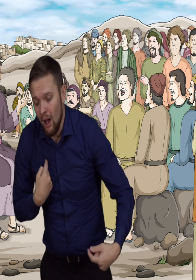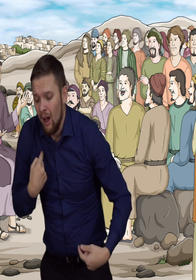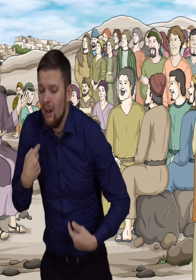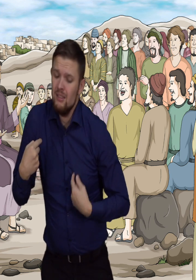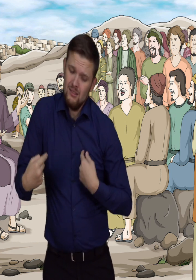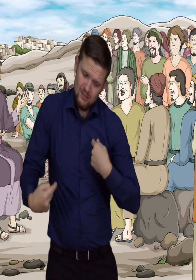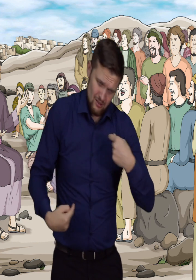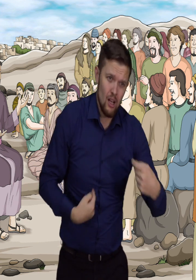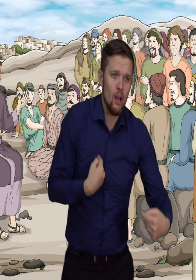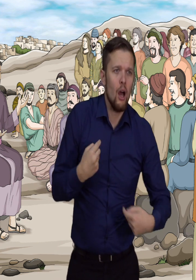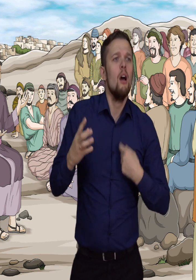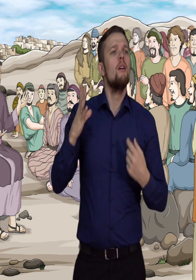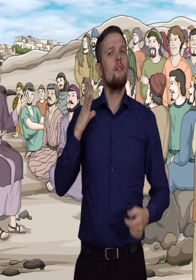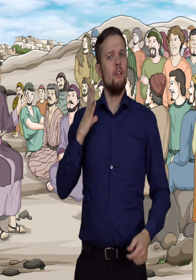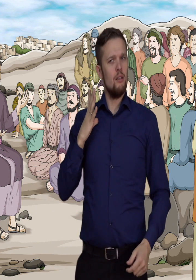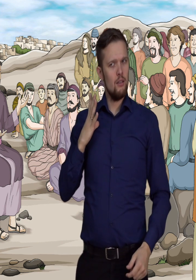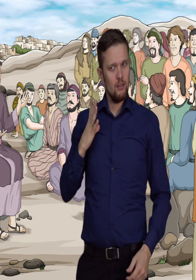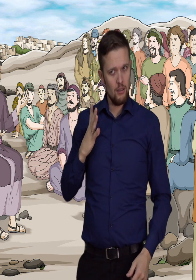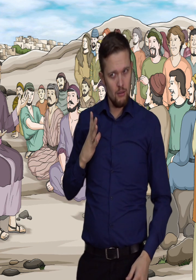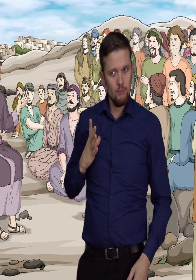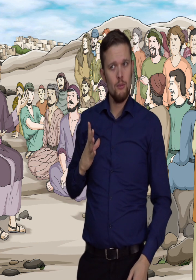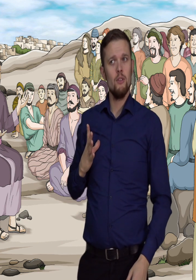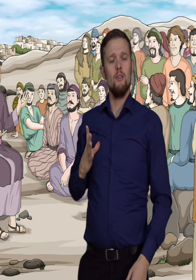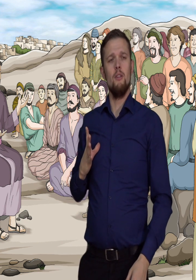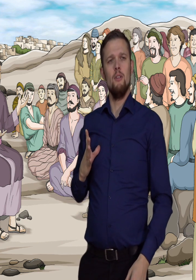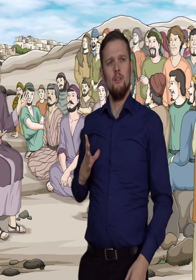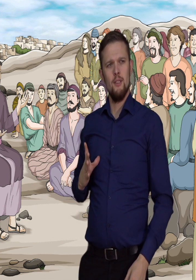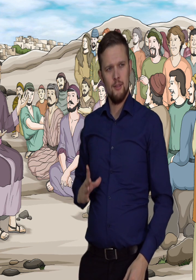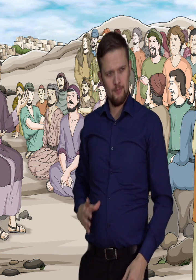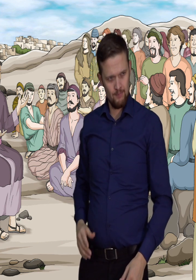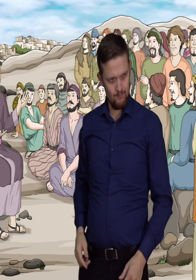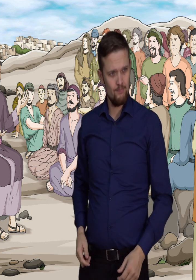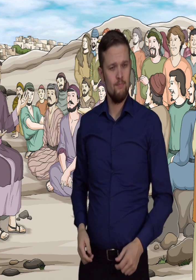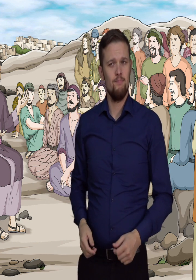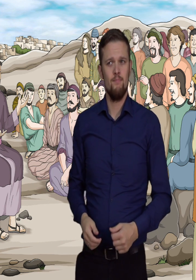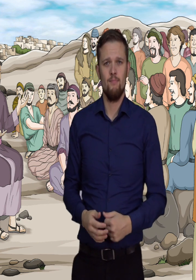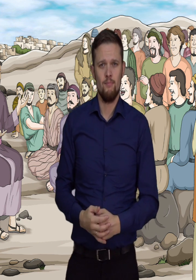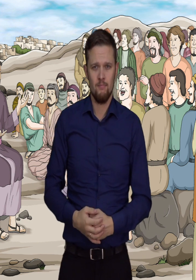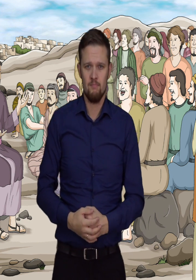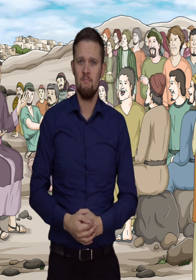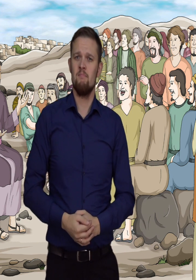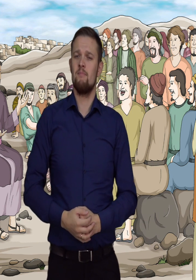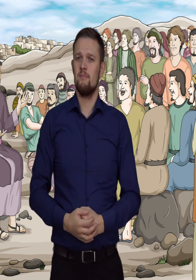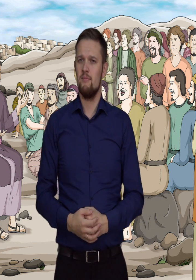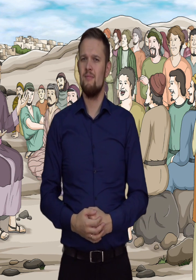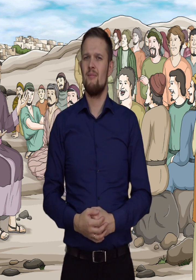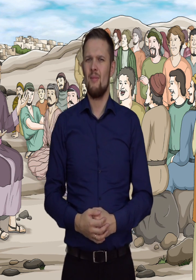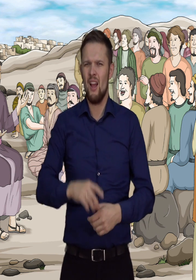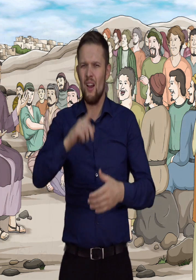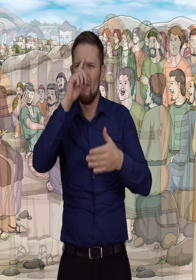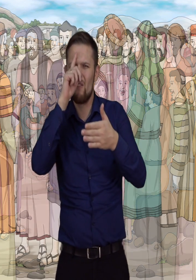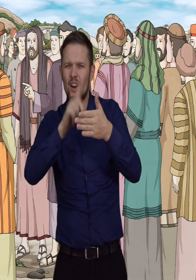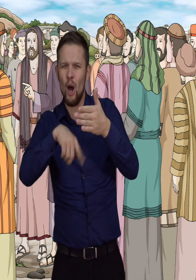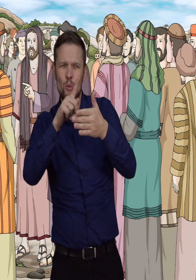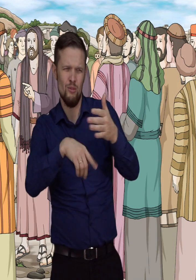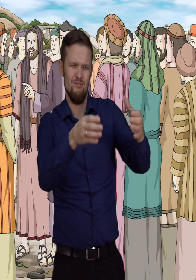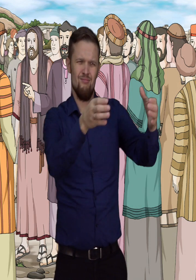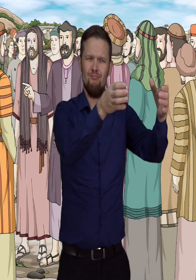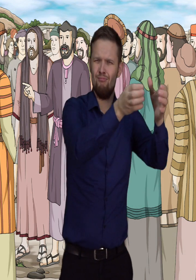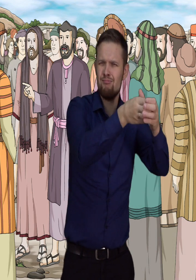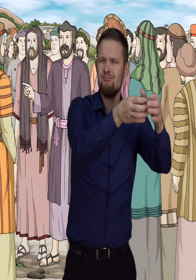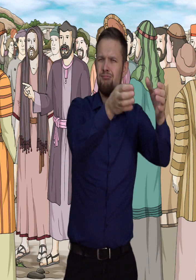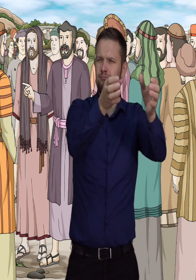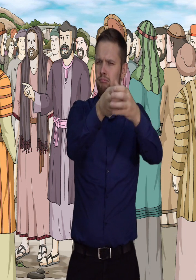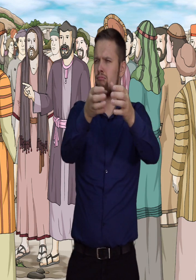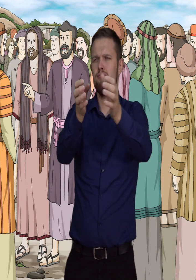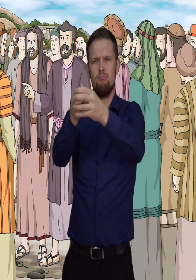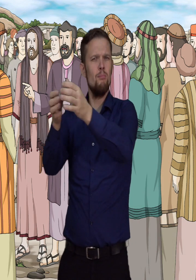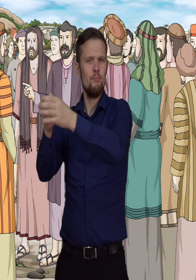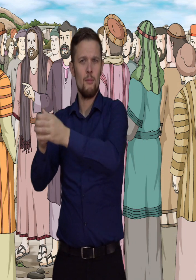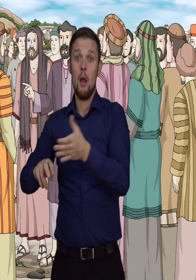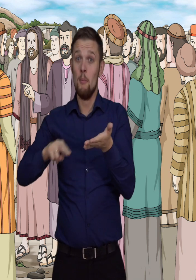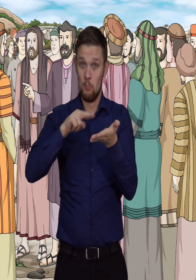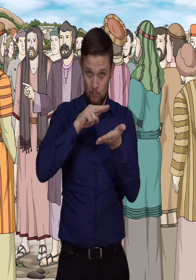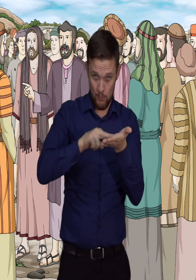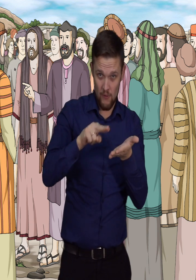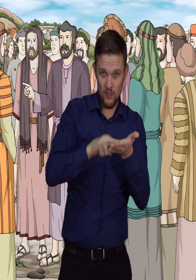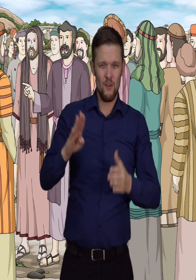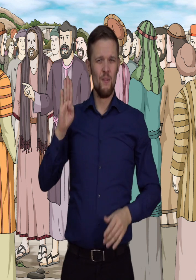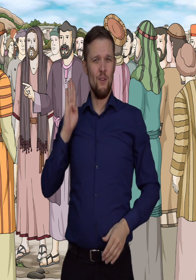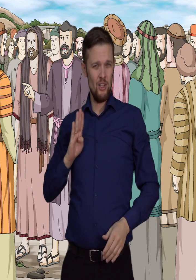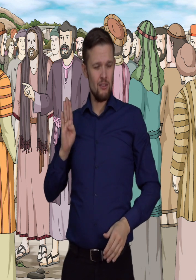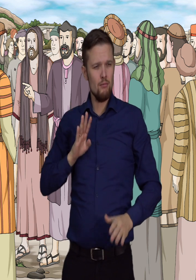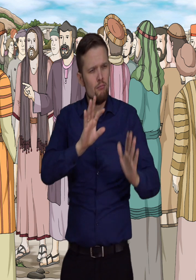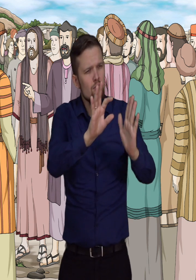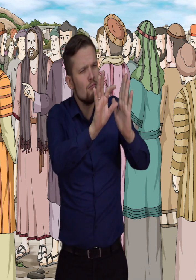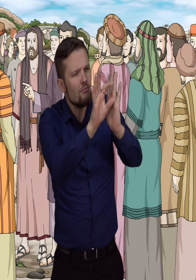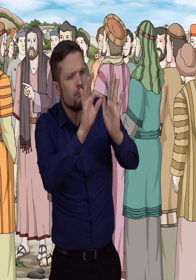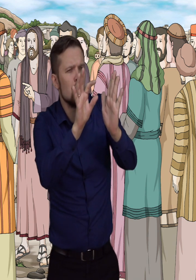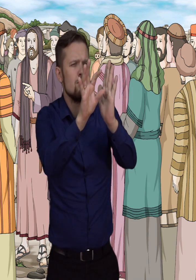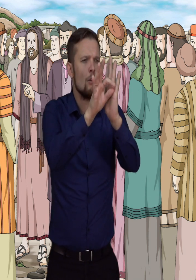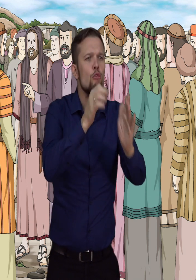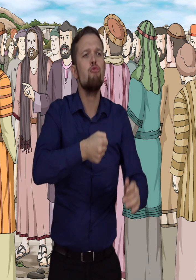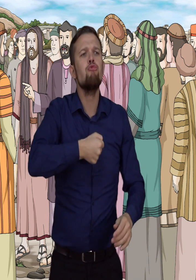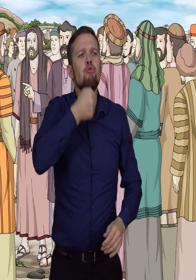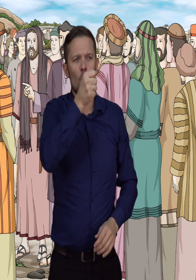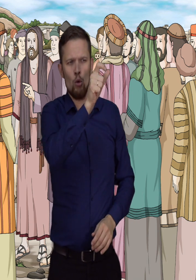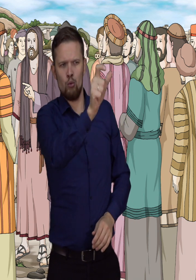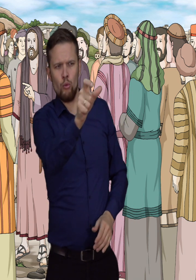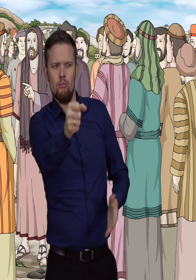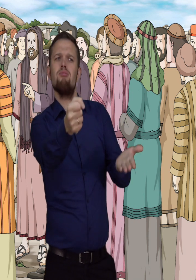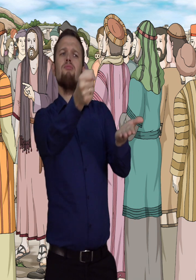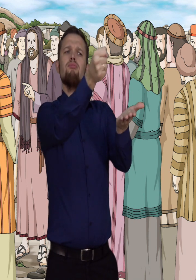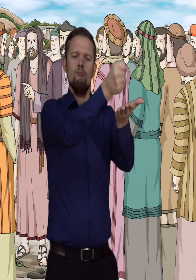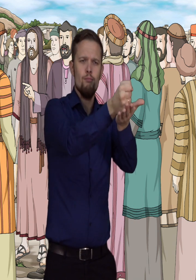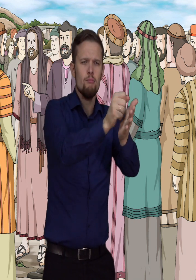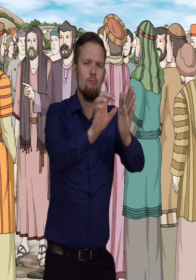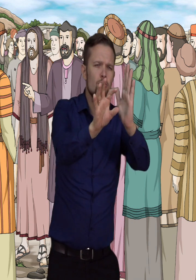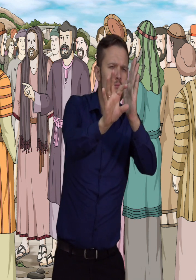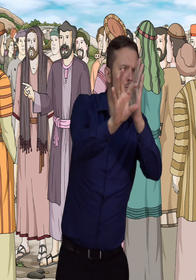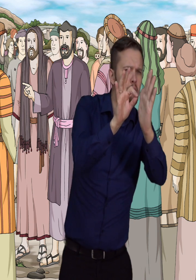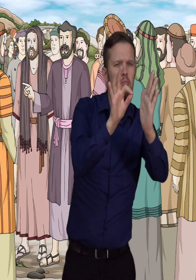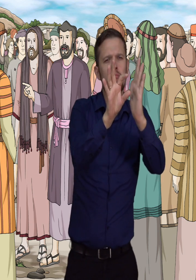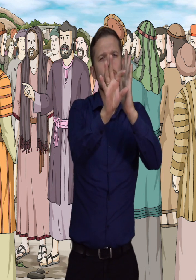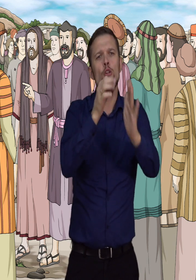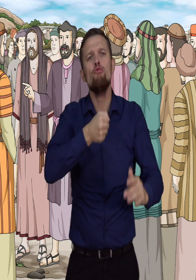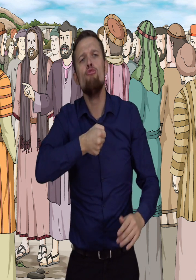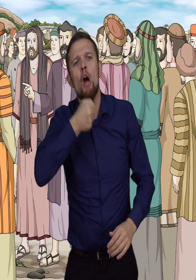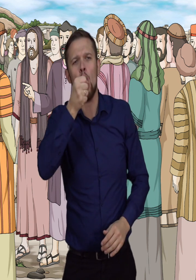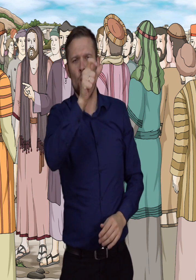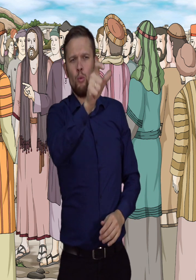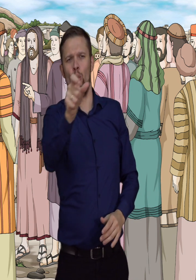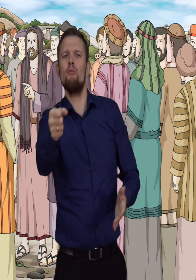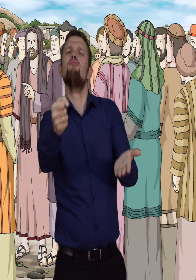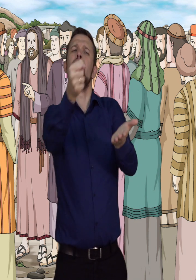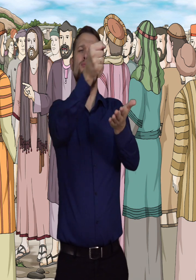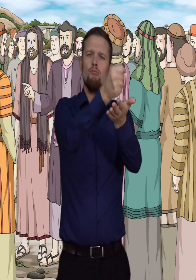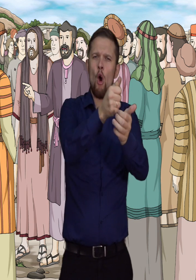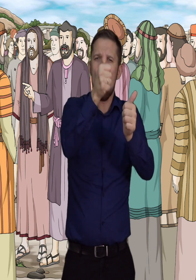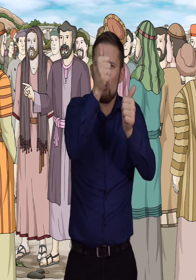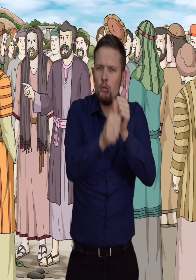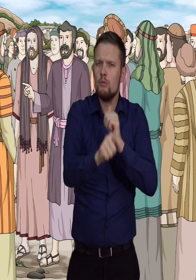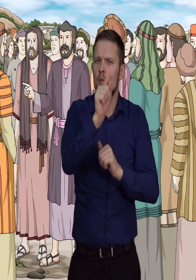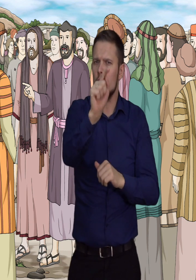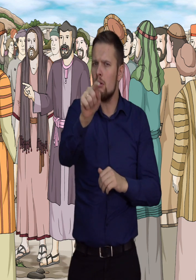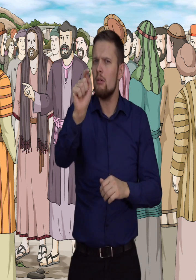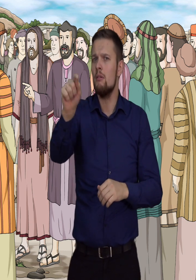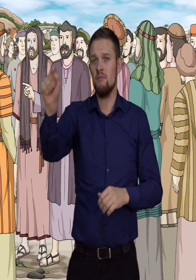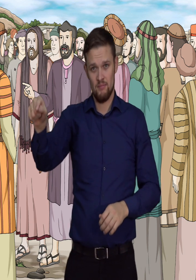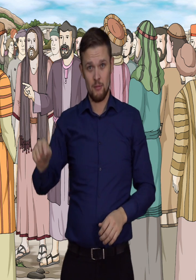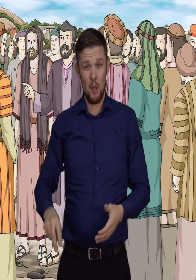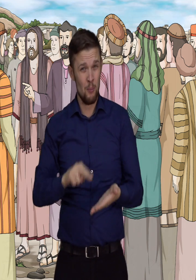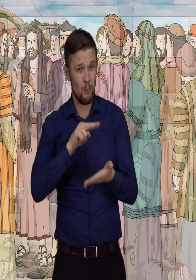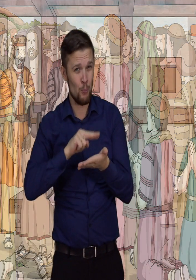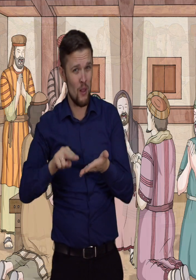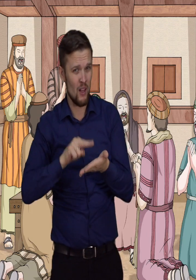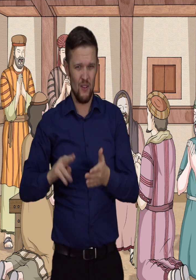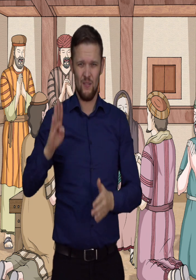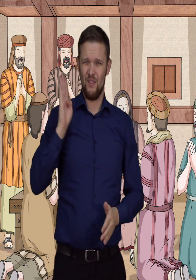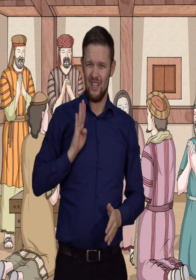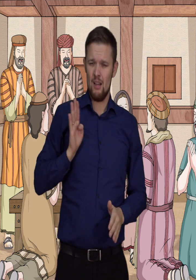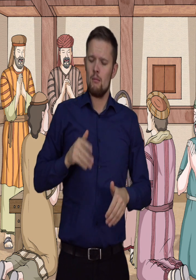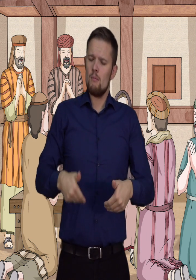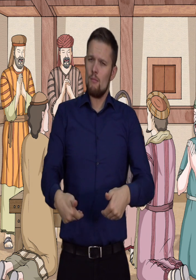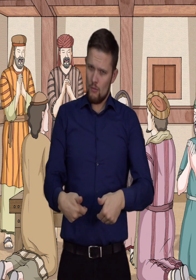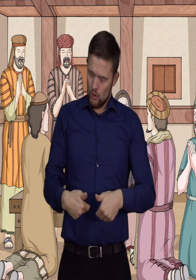“We must endure many hardships to enter the kingdom of God,” they said.